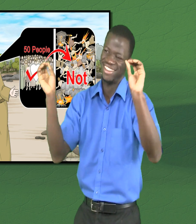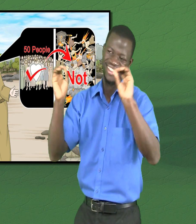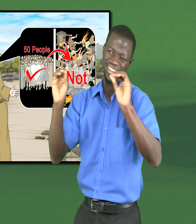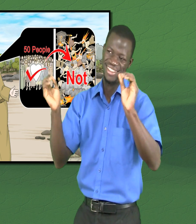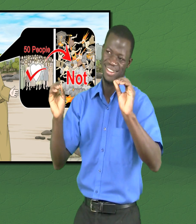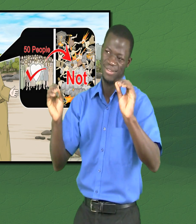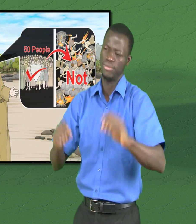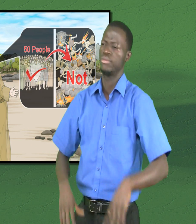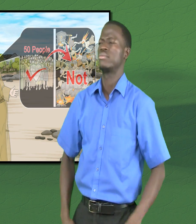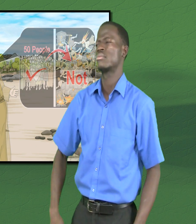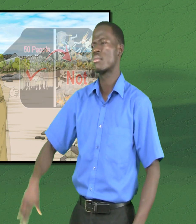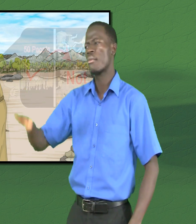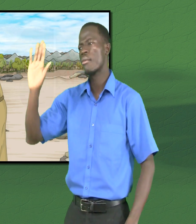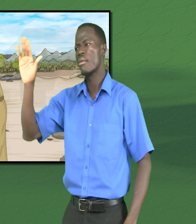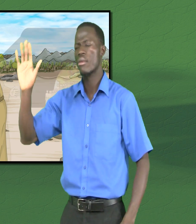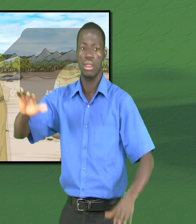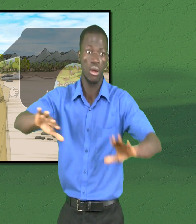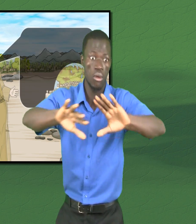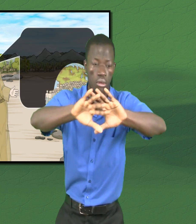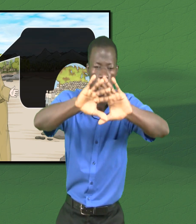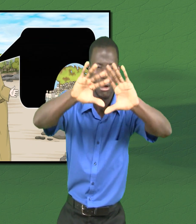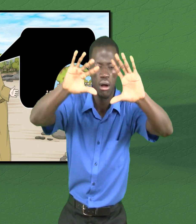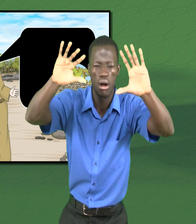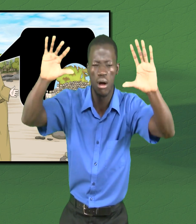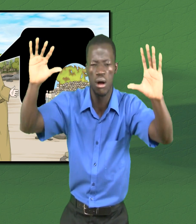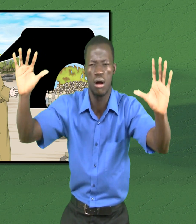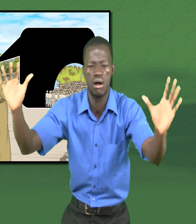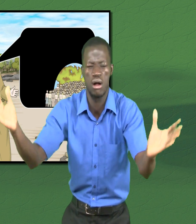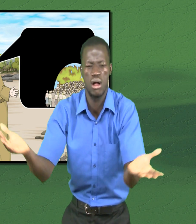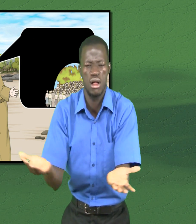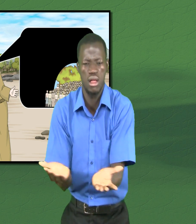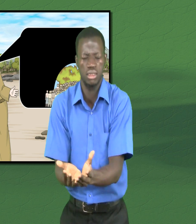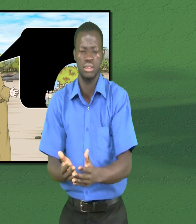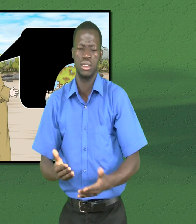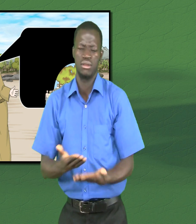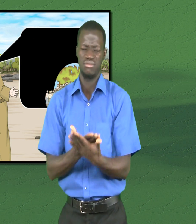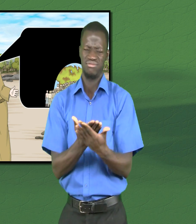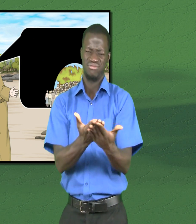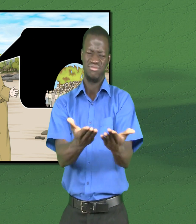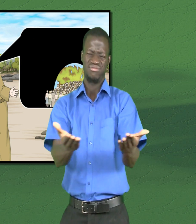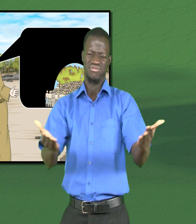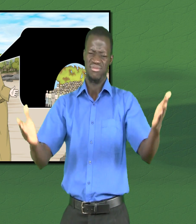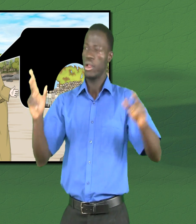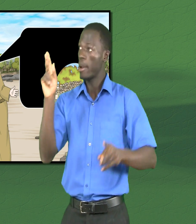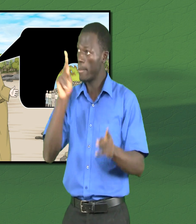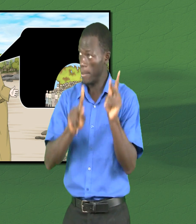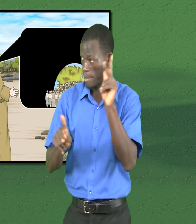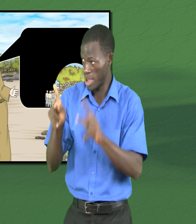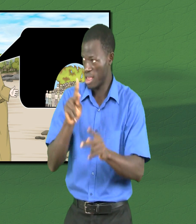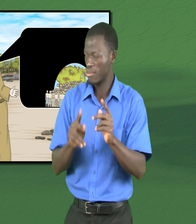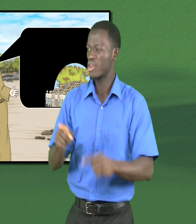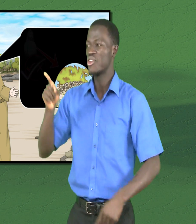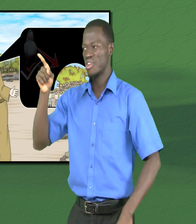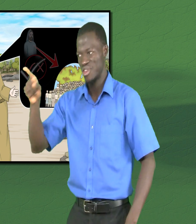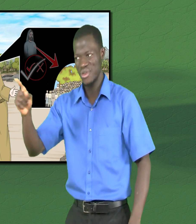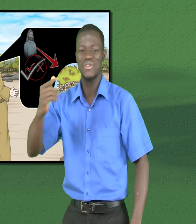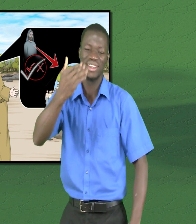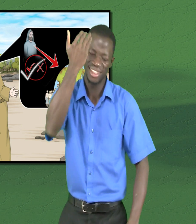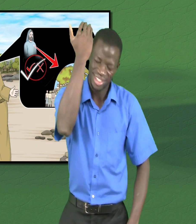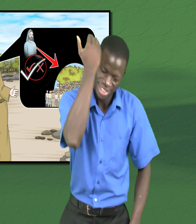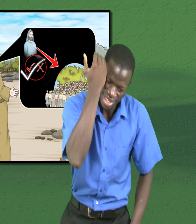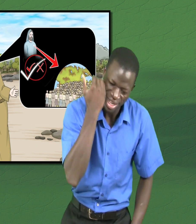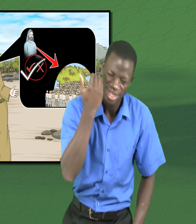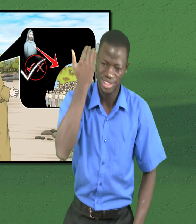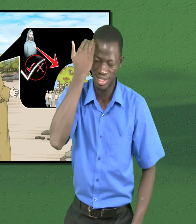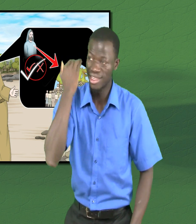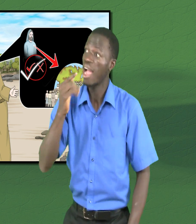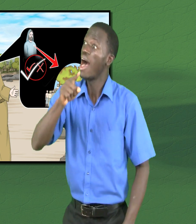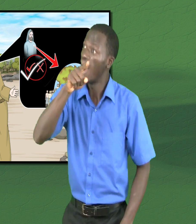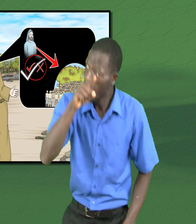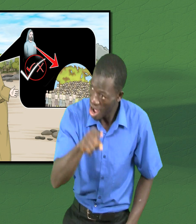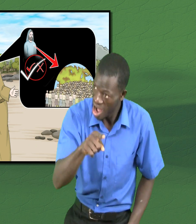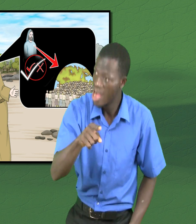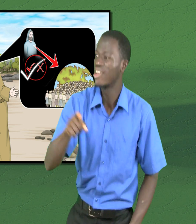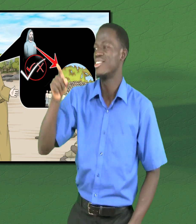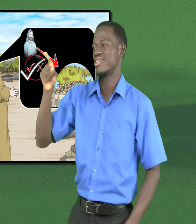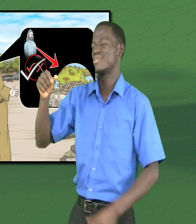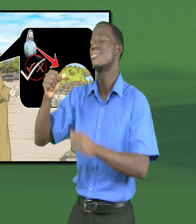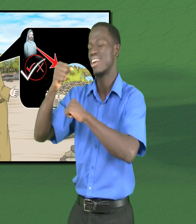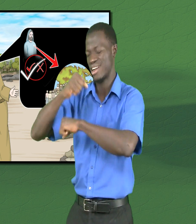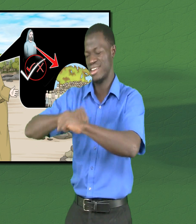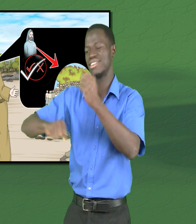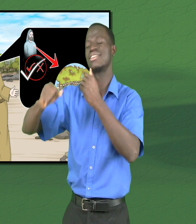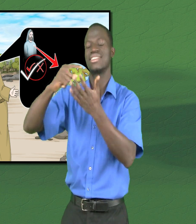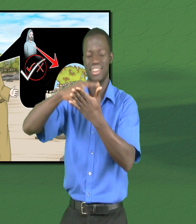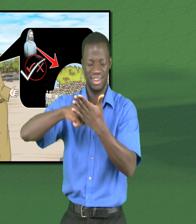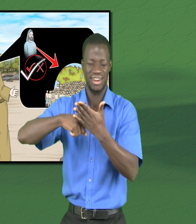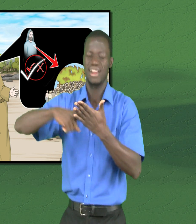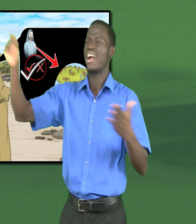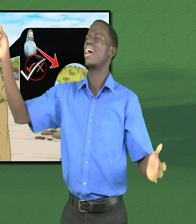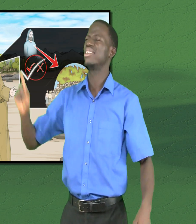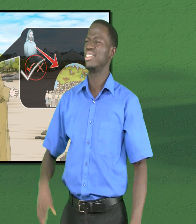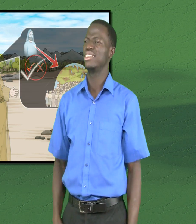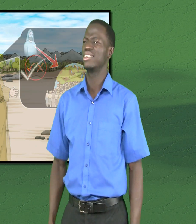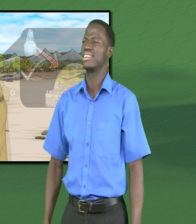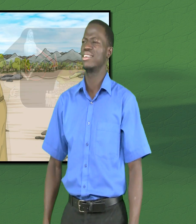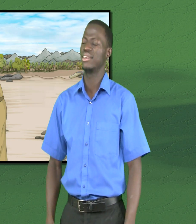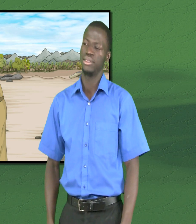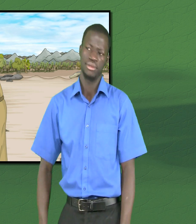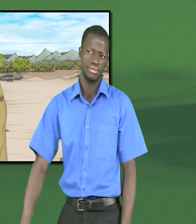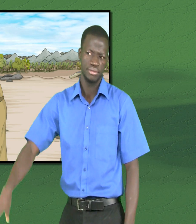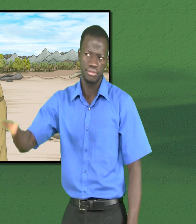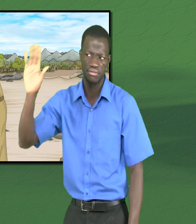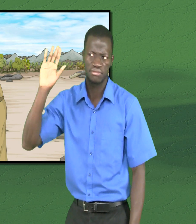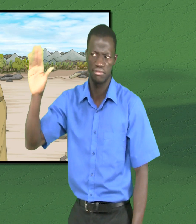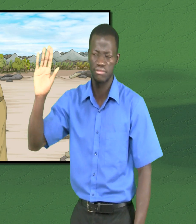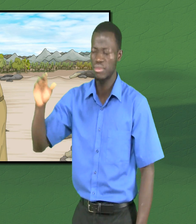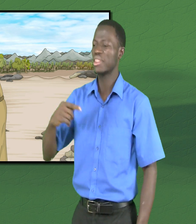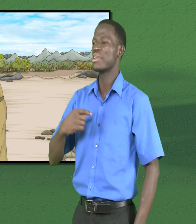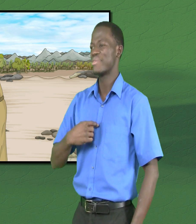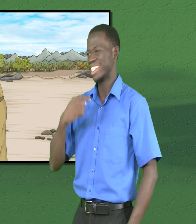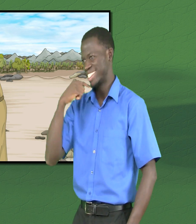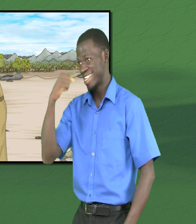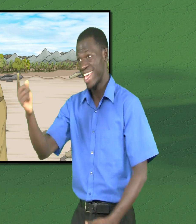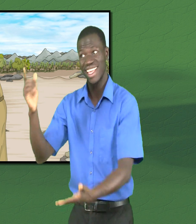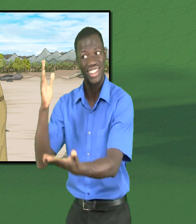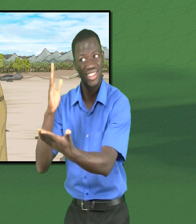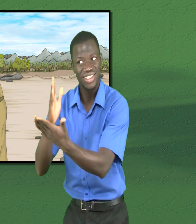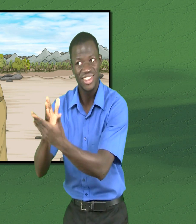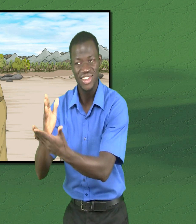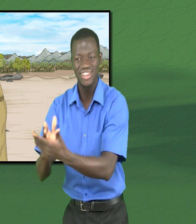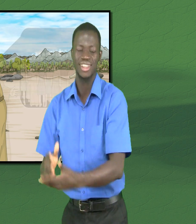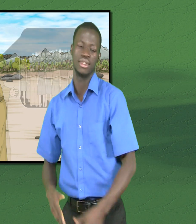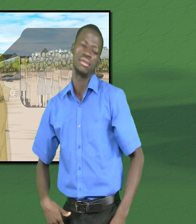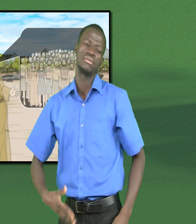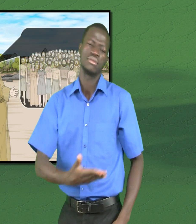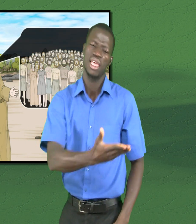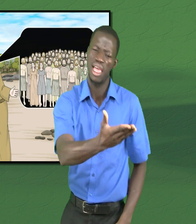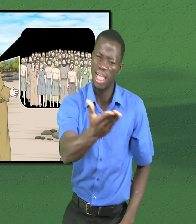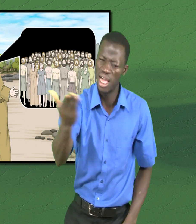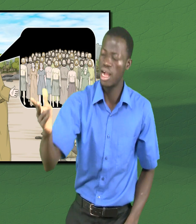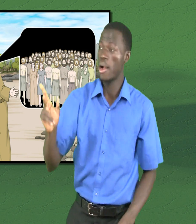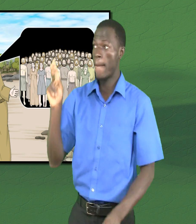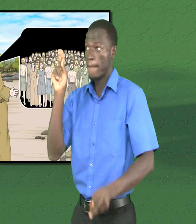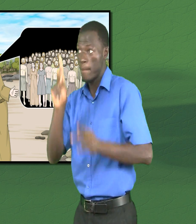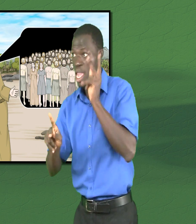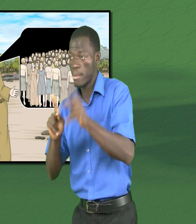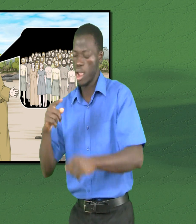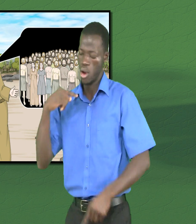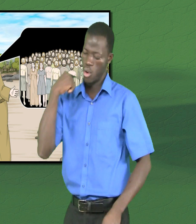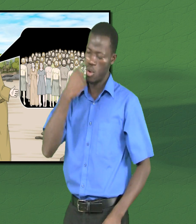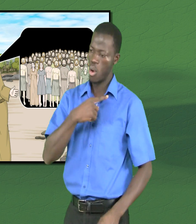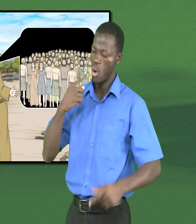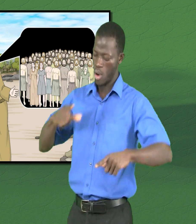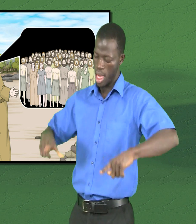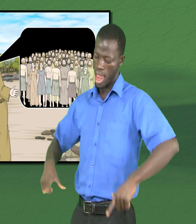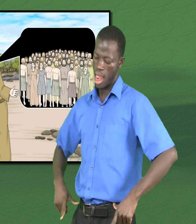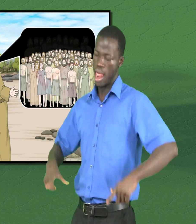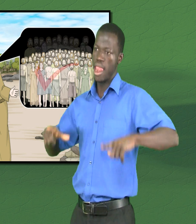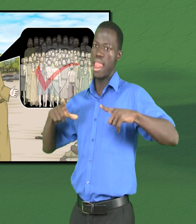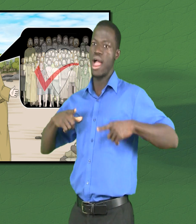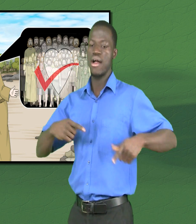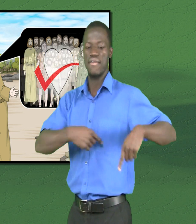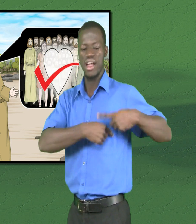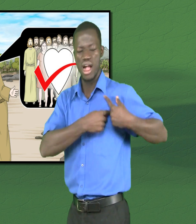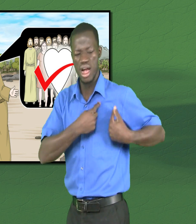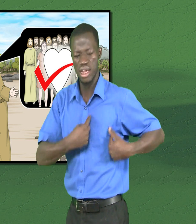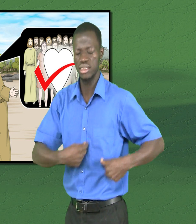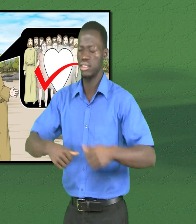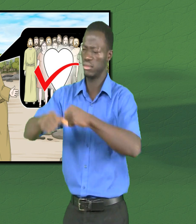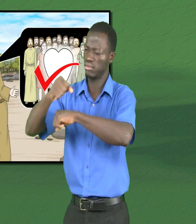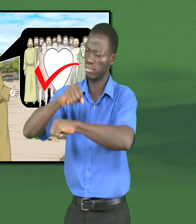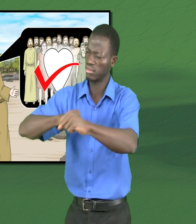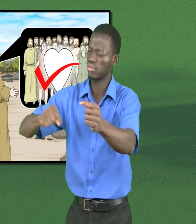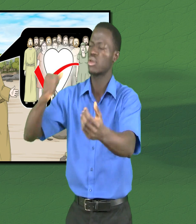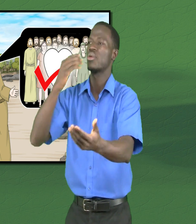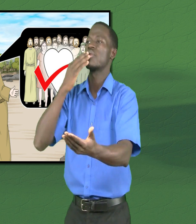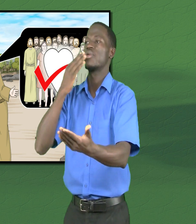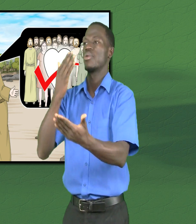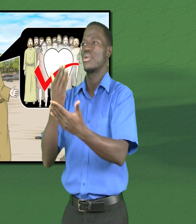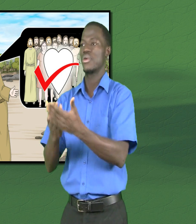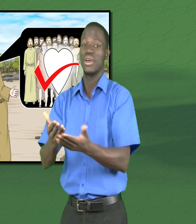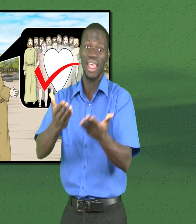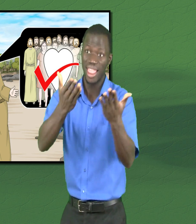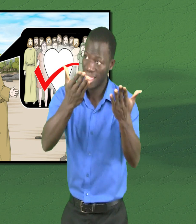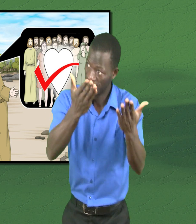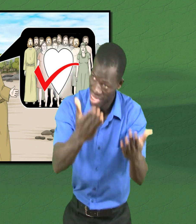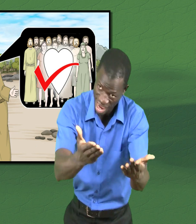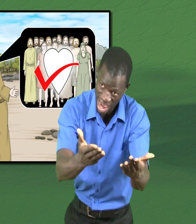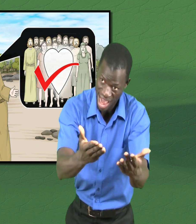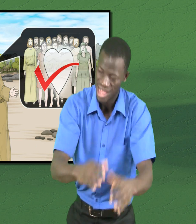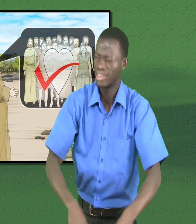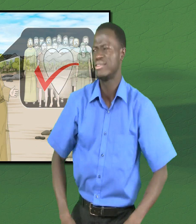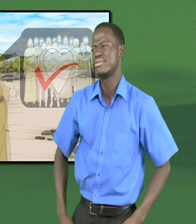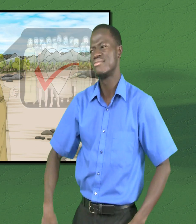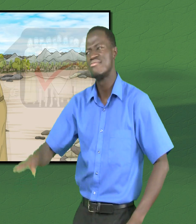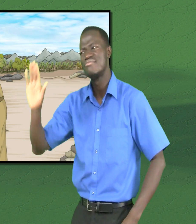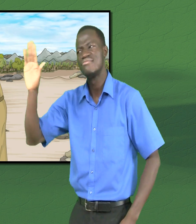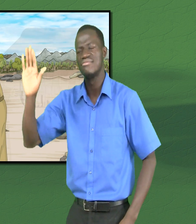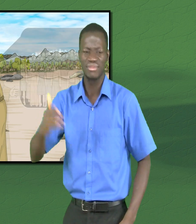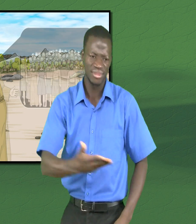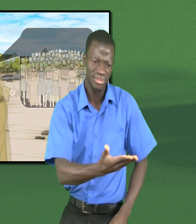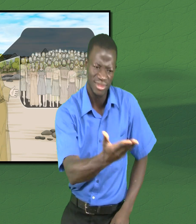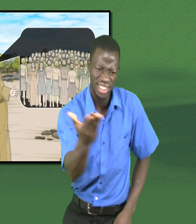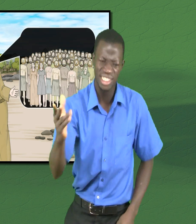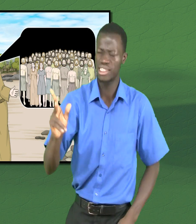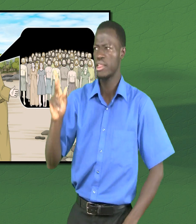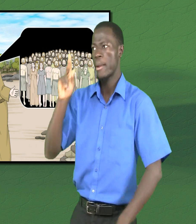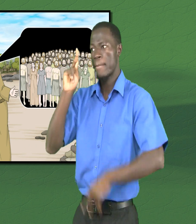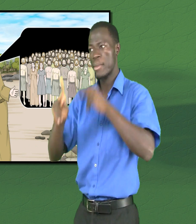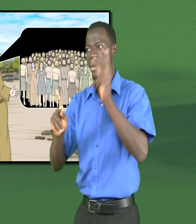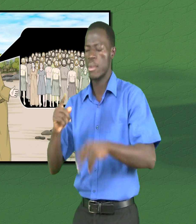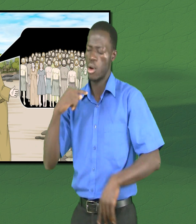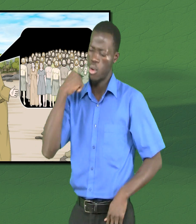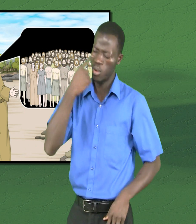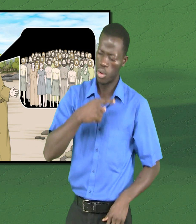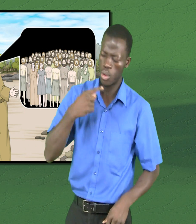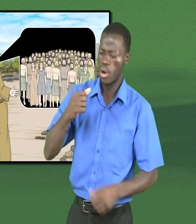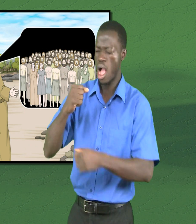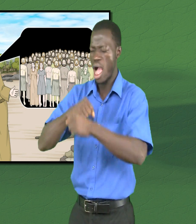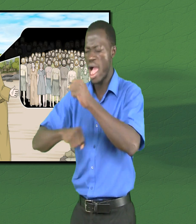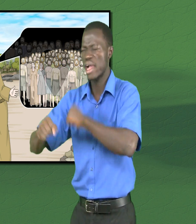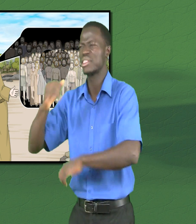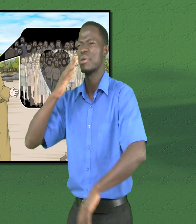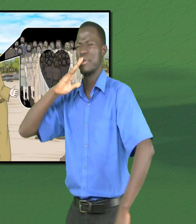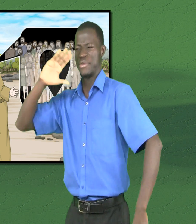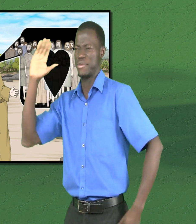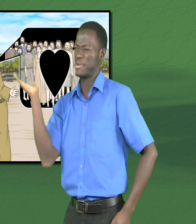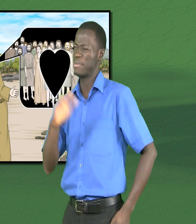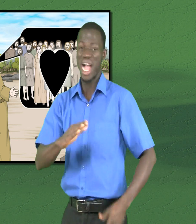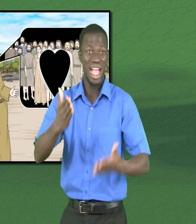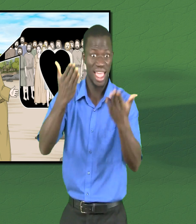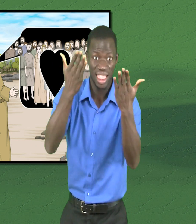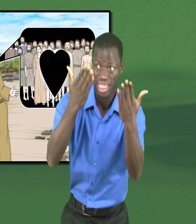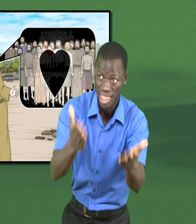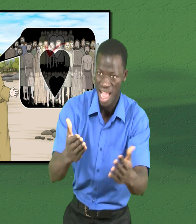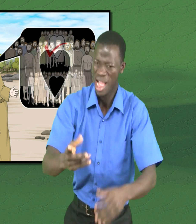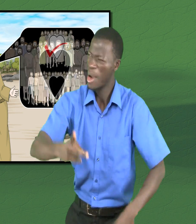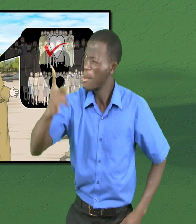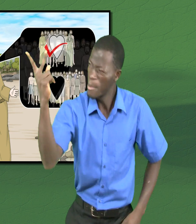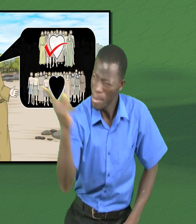Far be it from You to do such a thing—to kill the righteous with the wicked, so that the righteous and the wicked are treated alike.